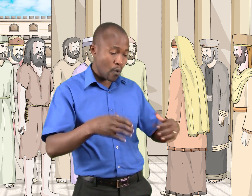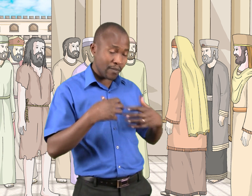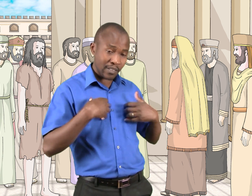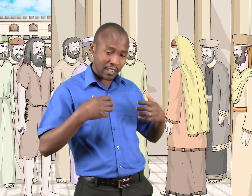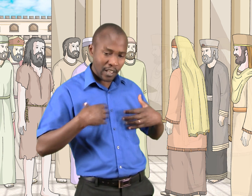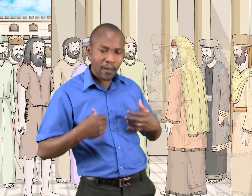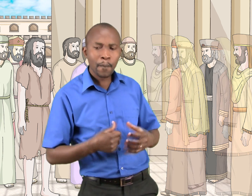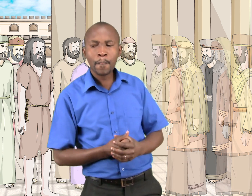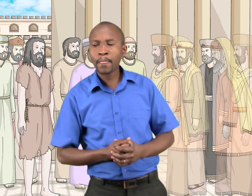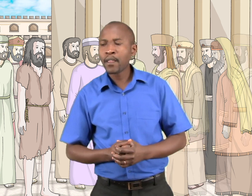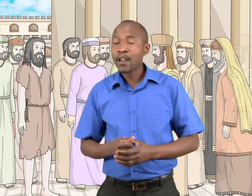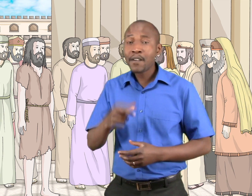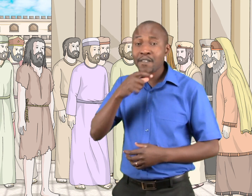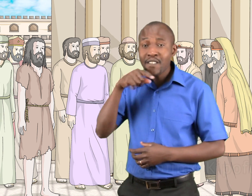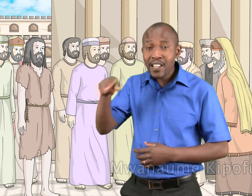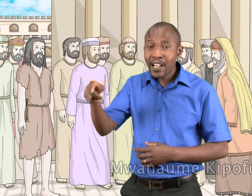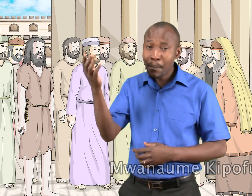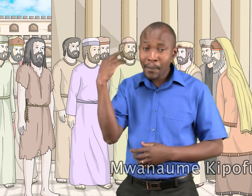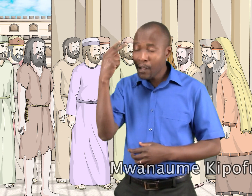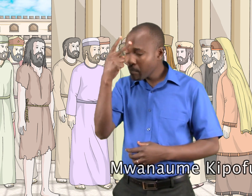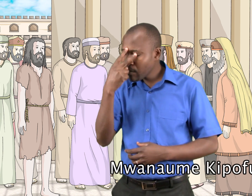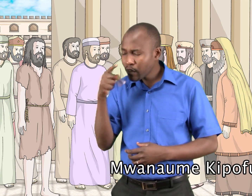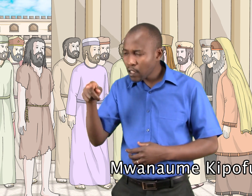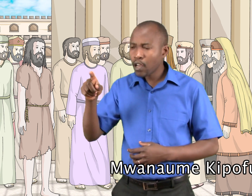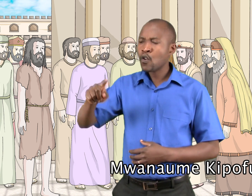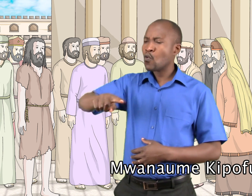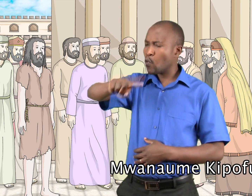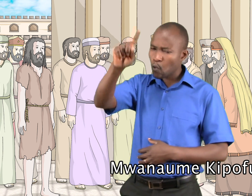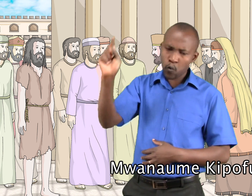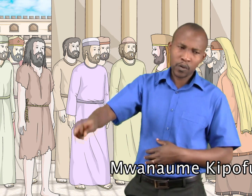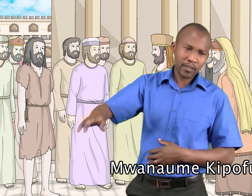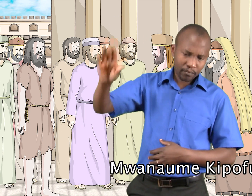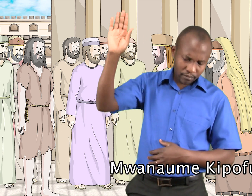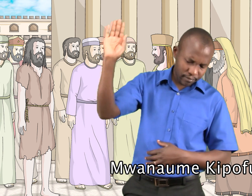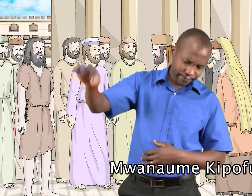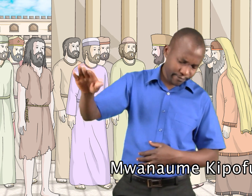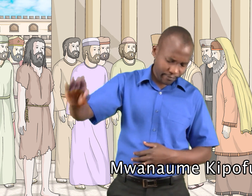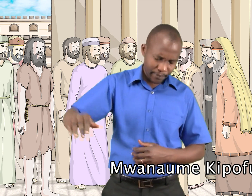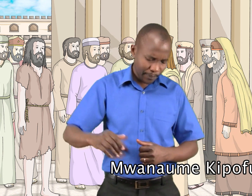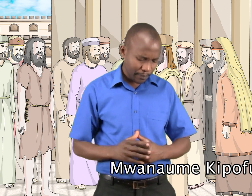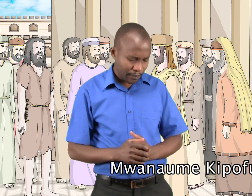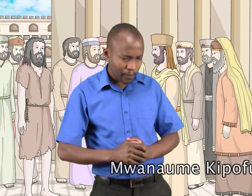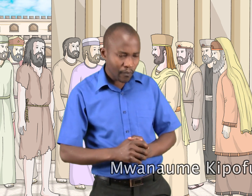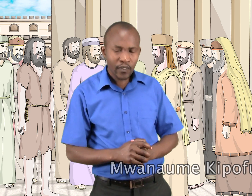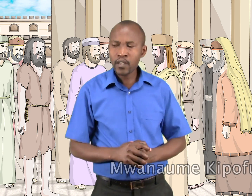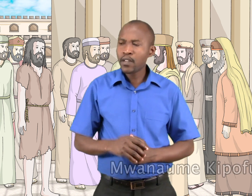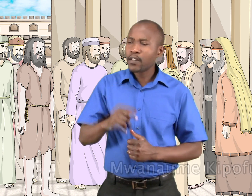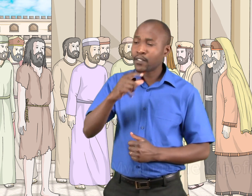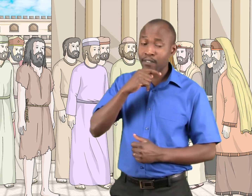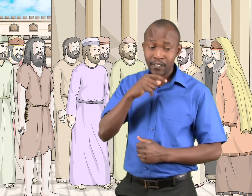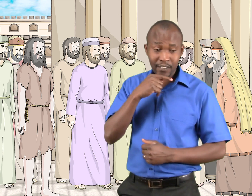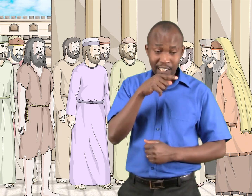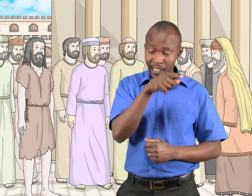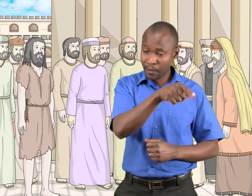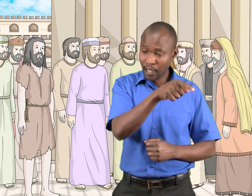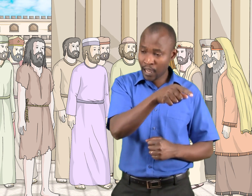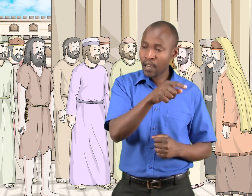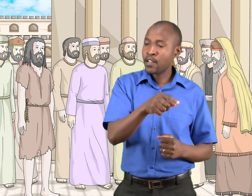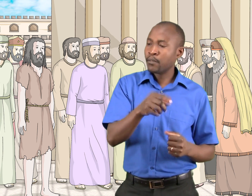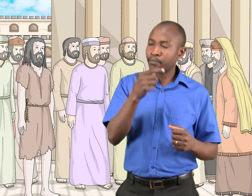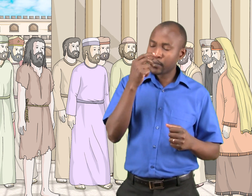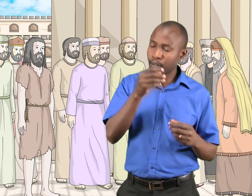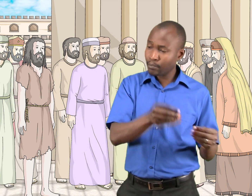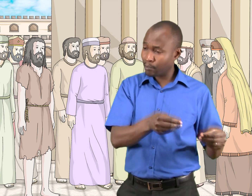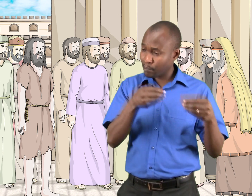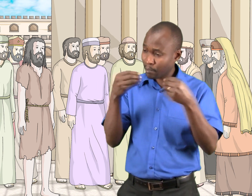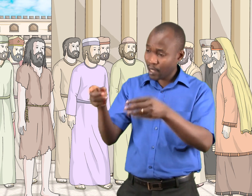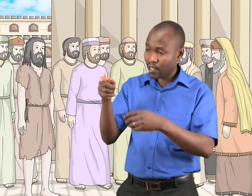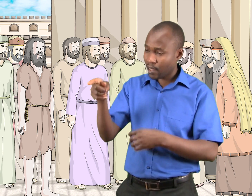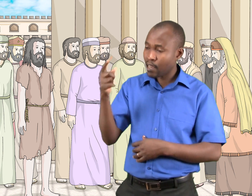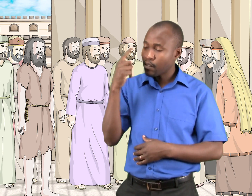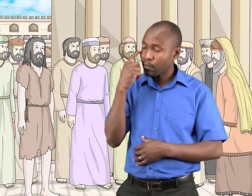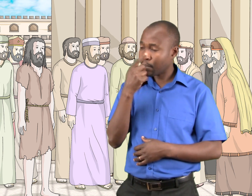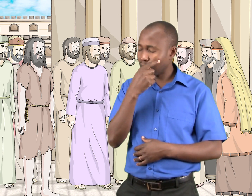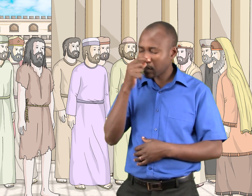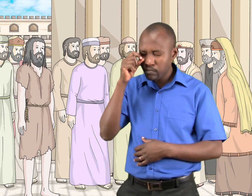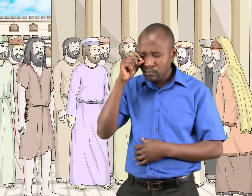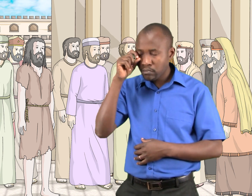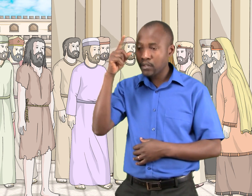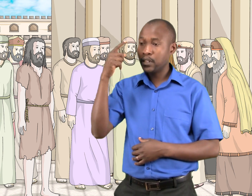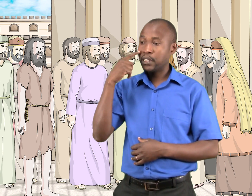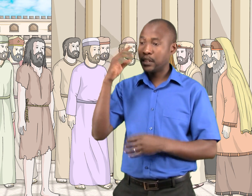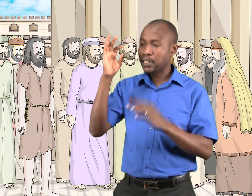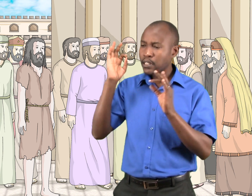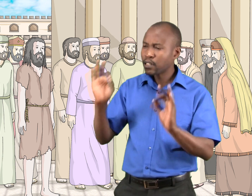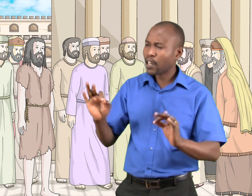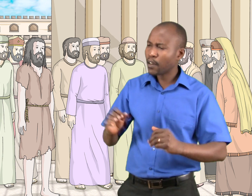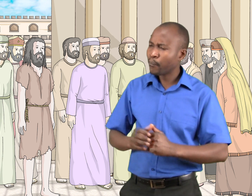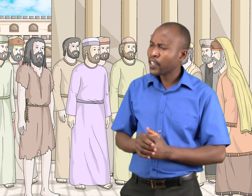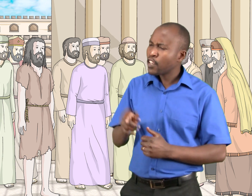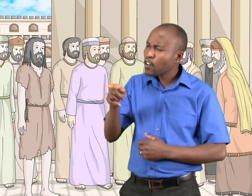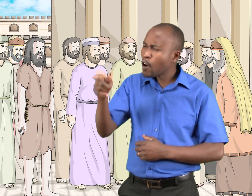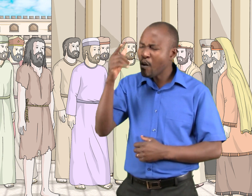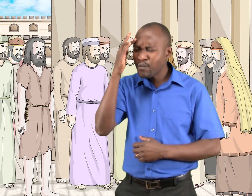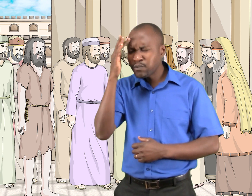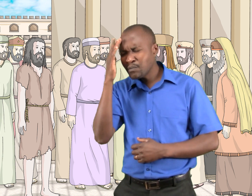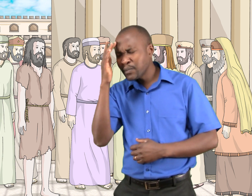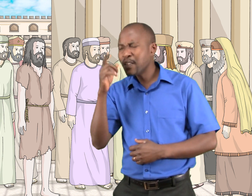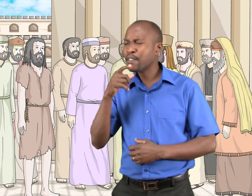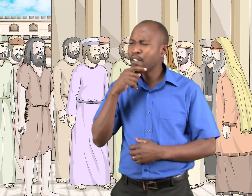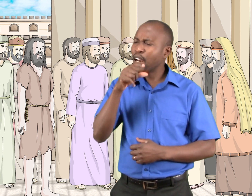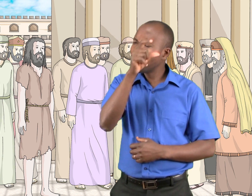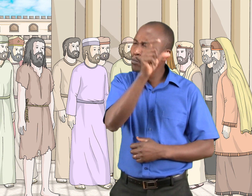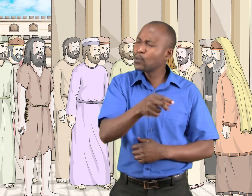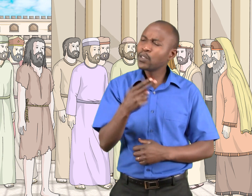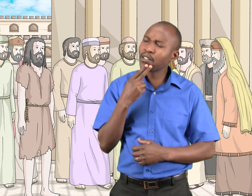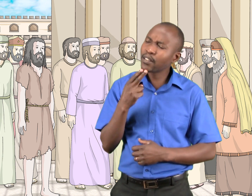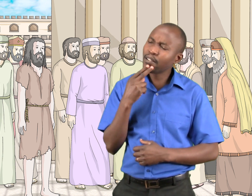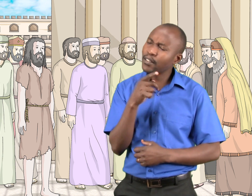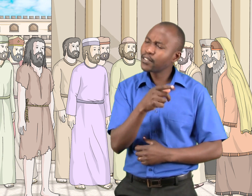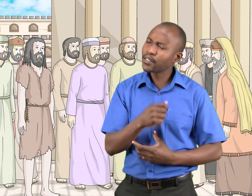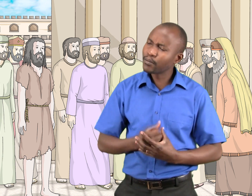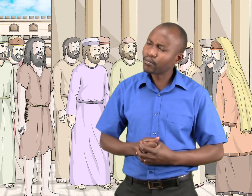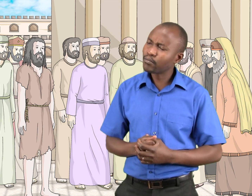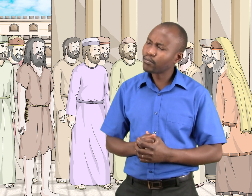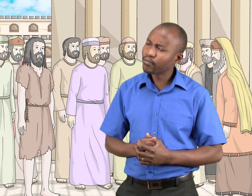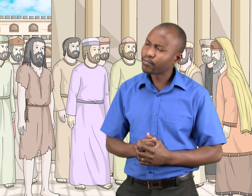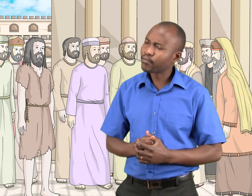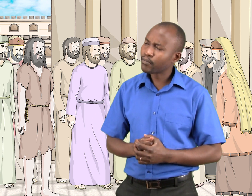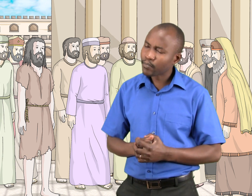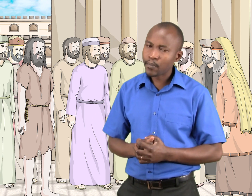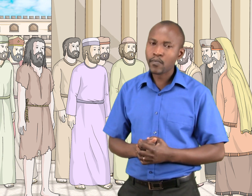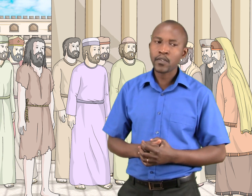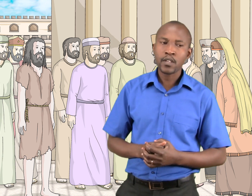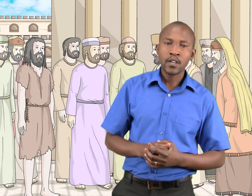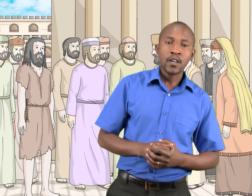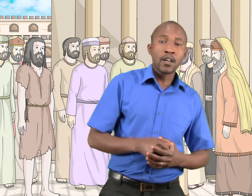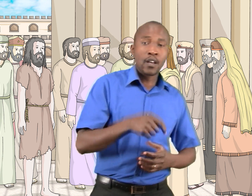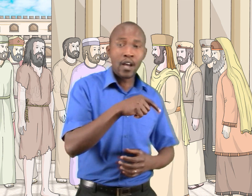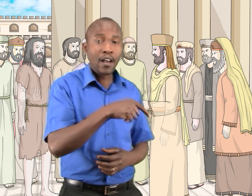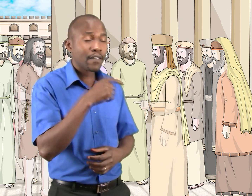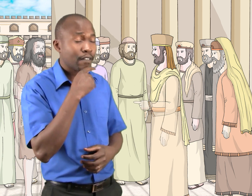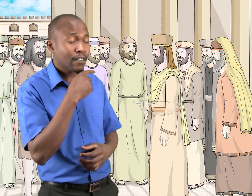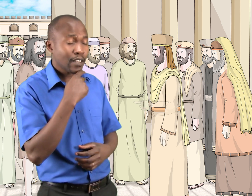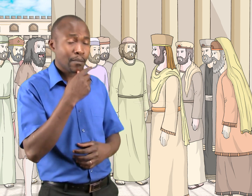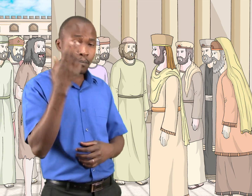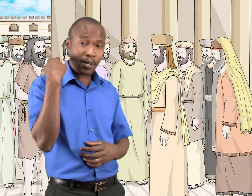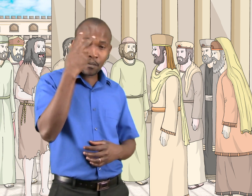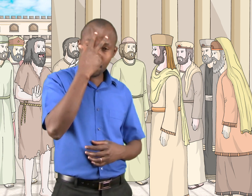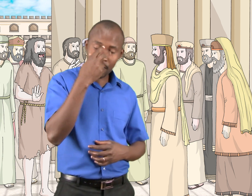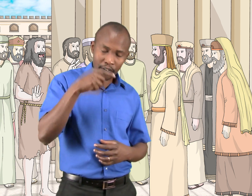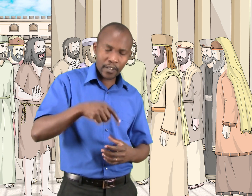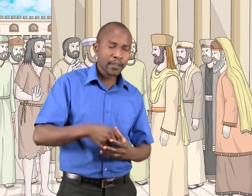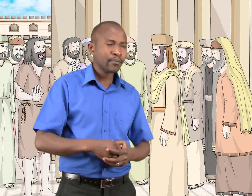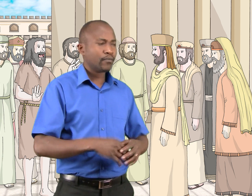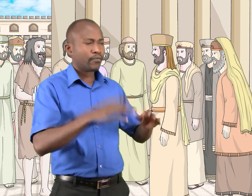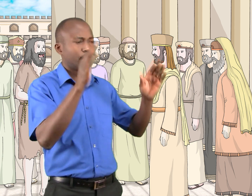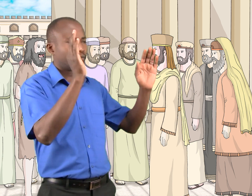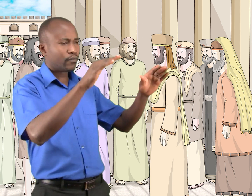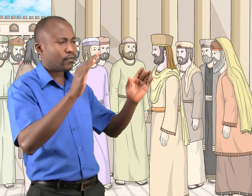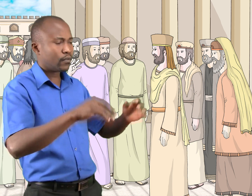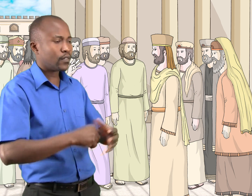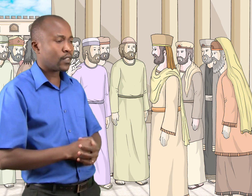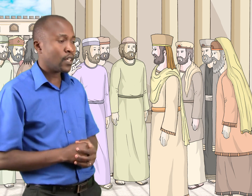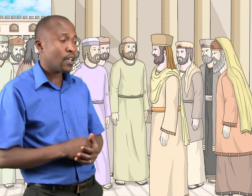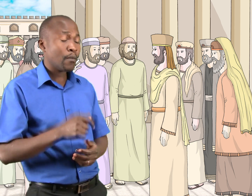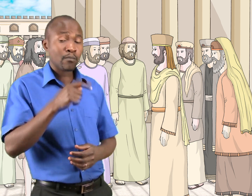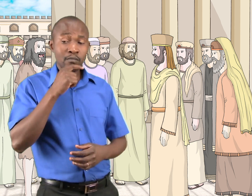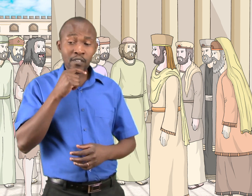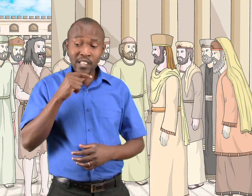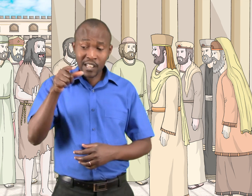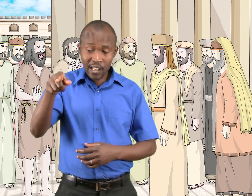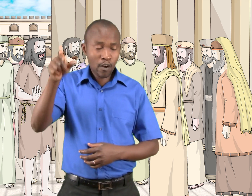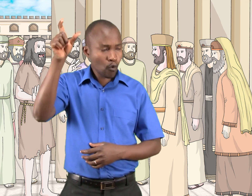So once again they asked the man who had been blind, “What do you say about Him, since it was your eyes He opened?”